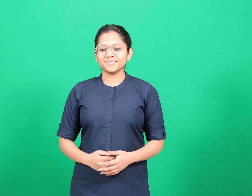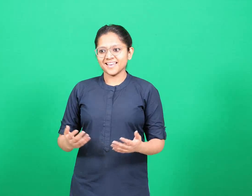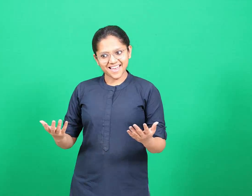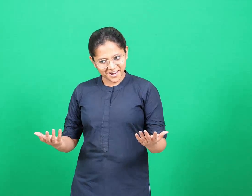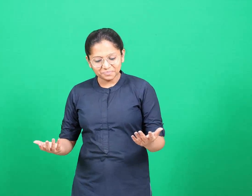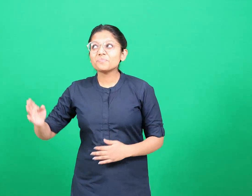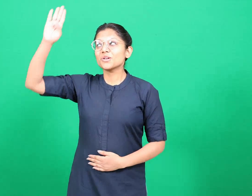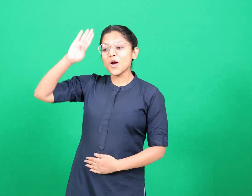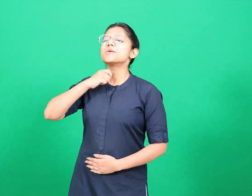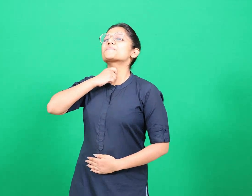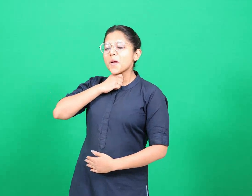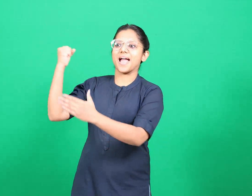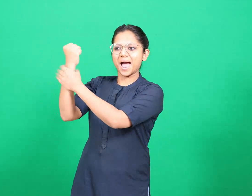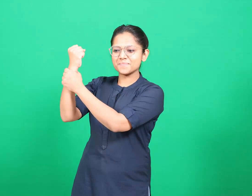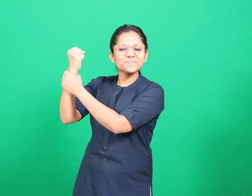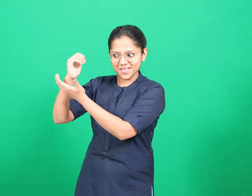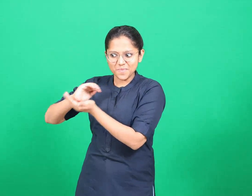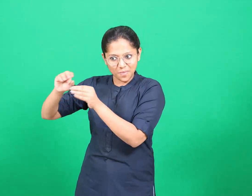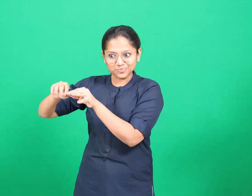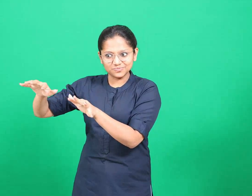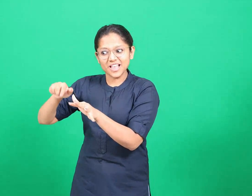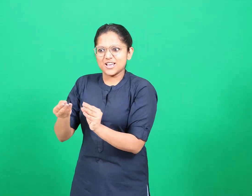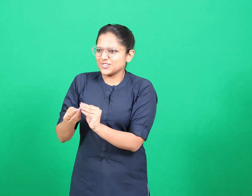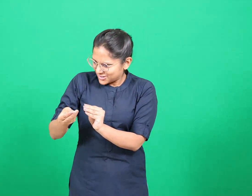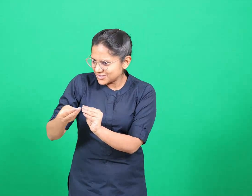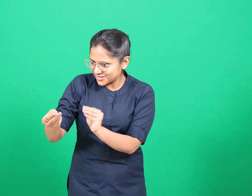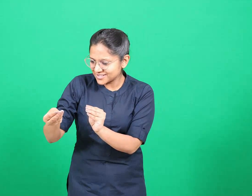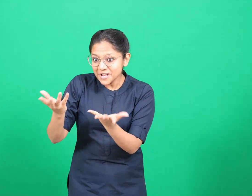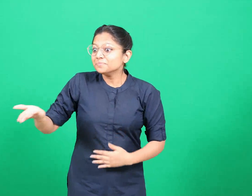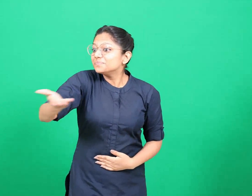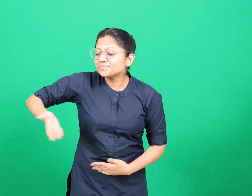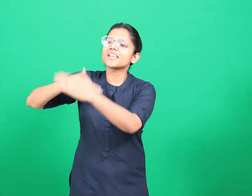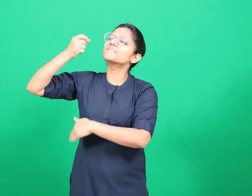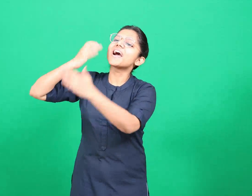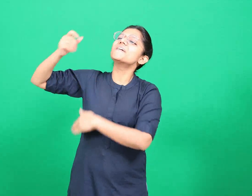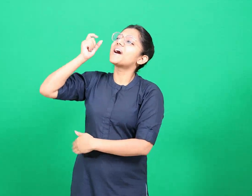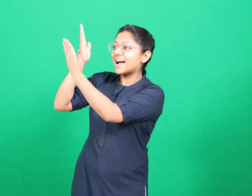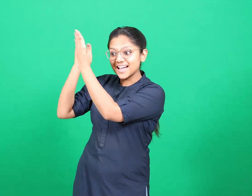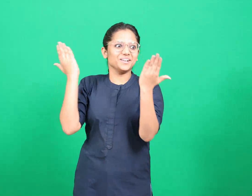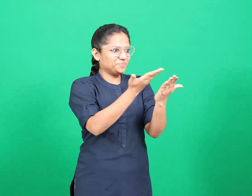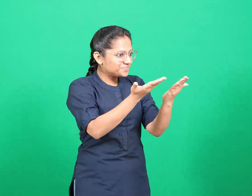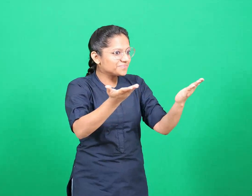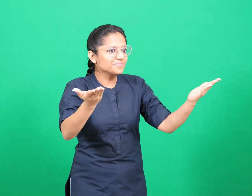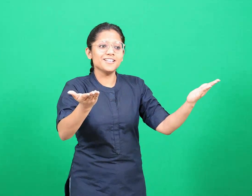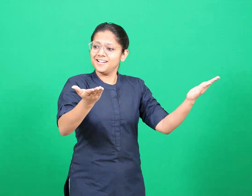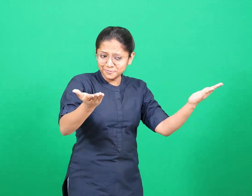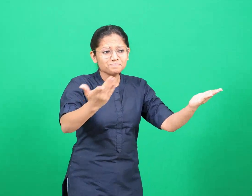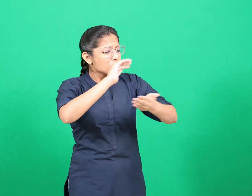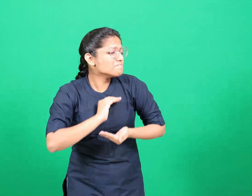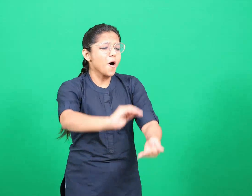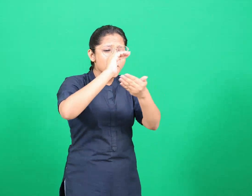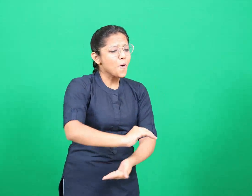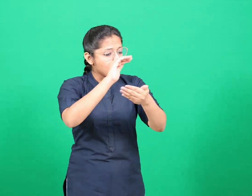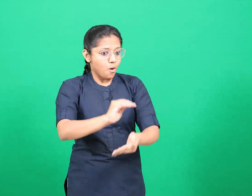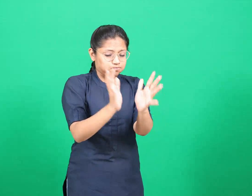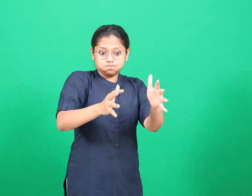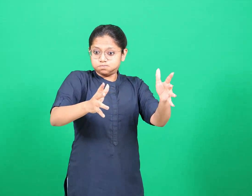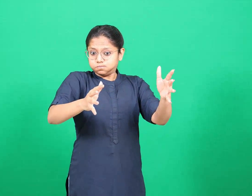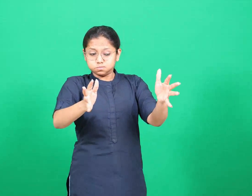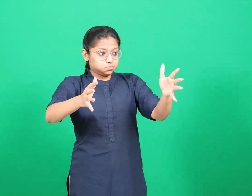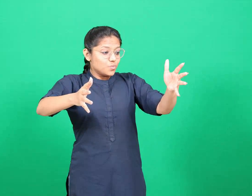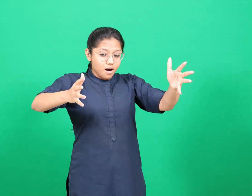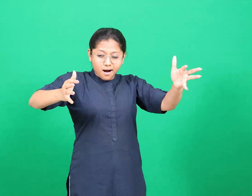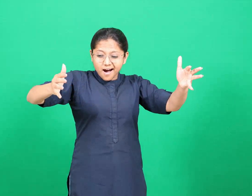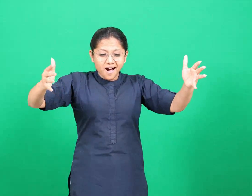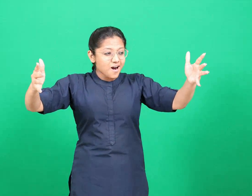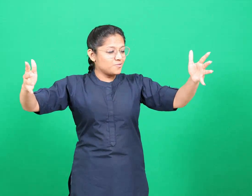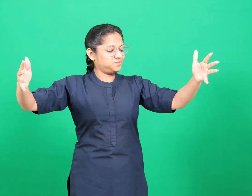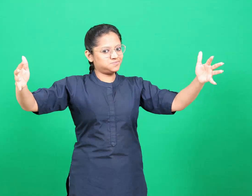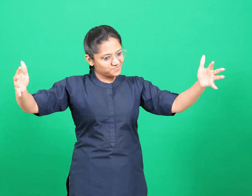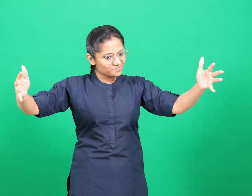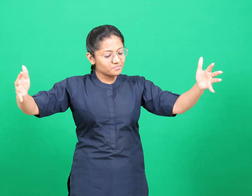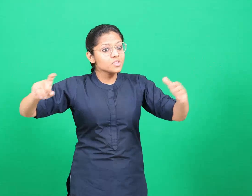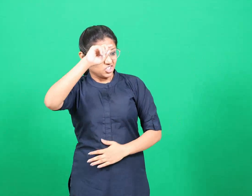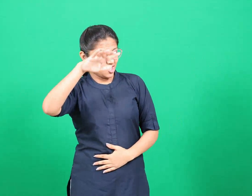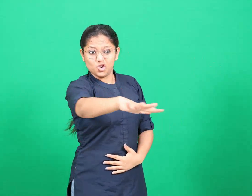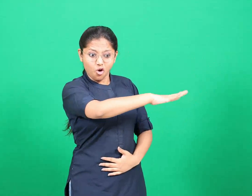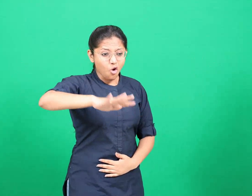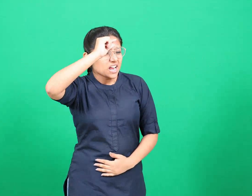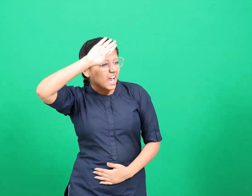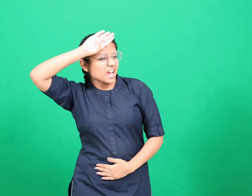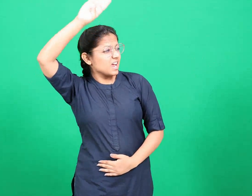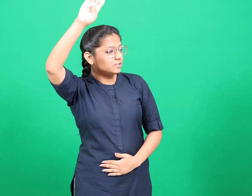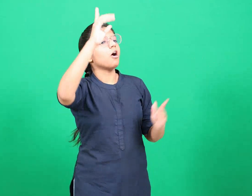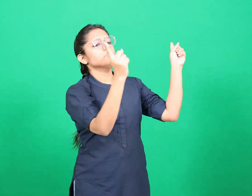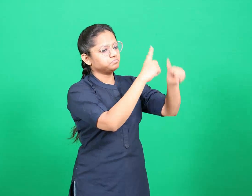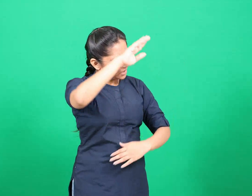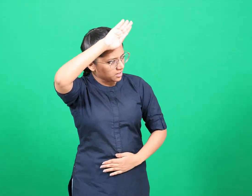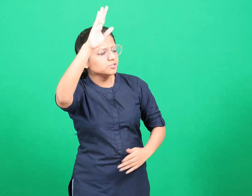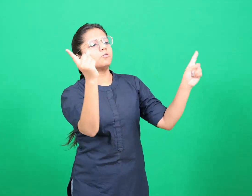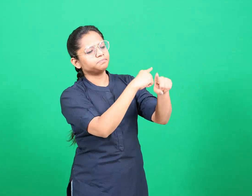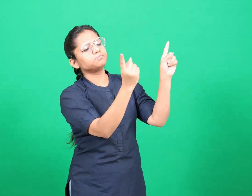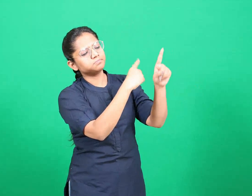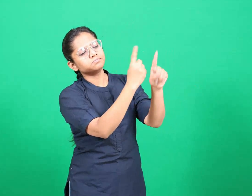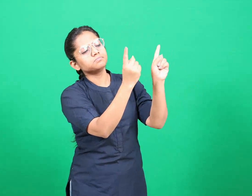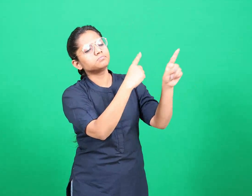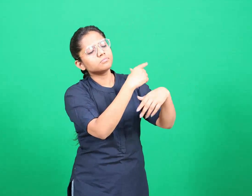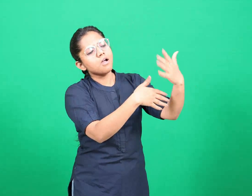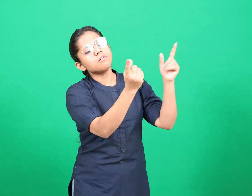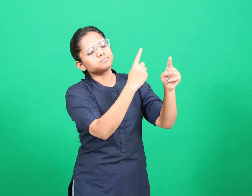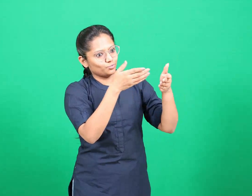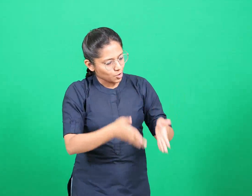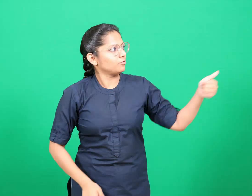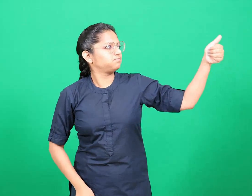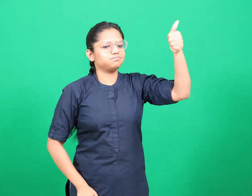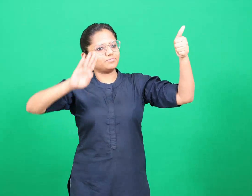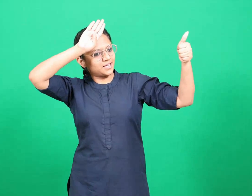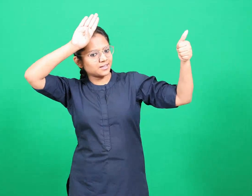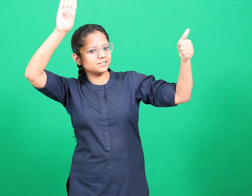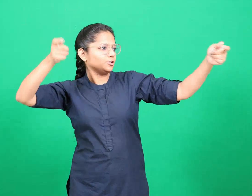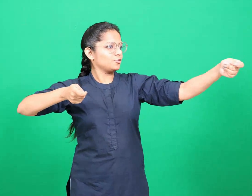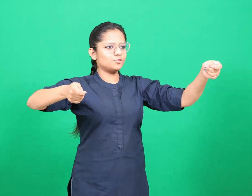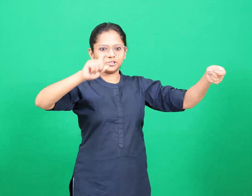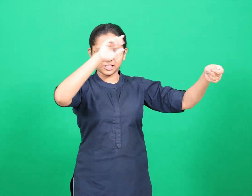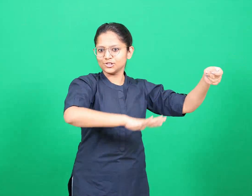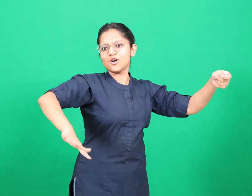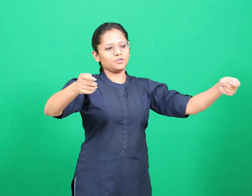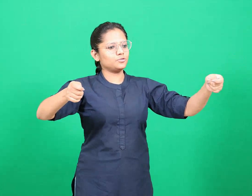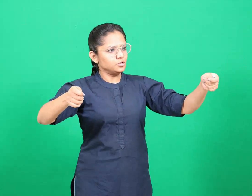As the time drew near for God to fulfill His promise to Abraham, our people in Egypt increased greatly in number.